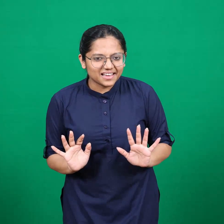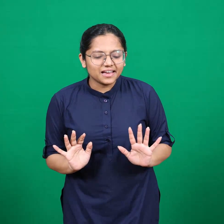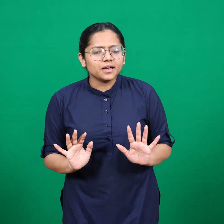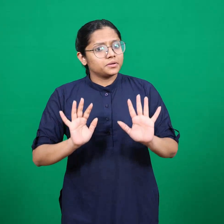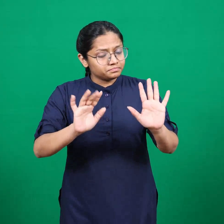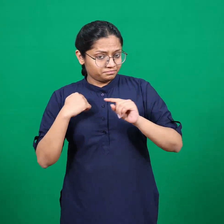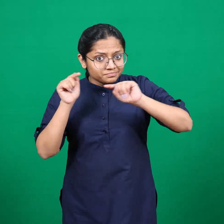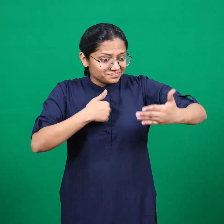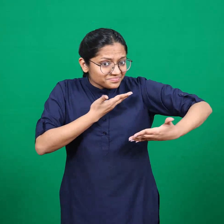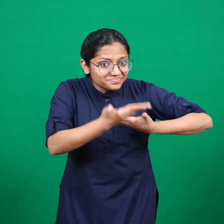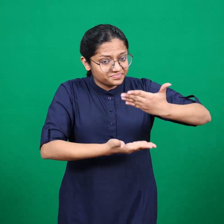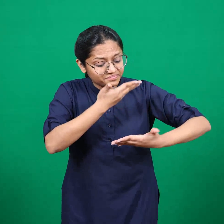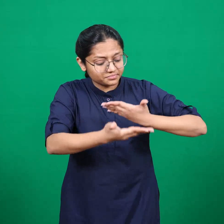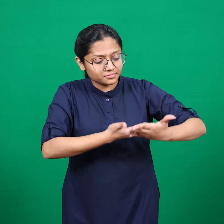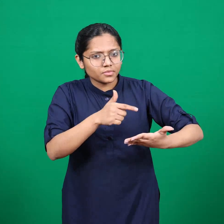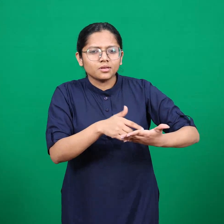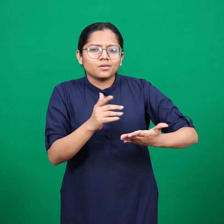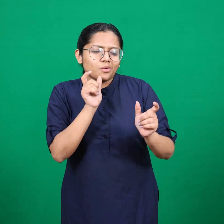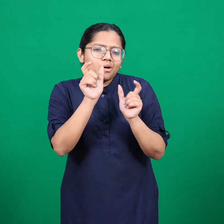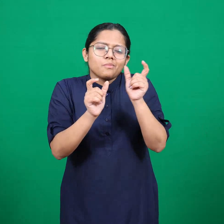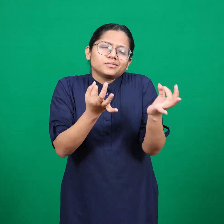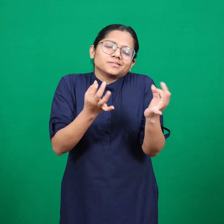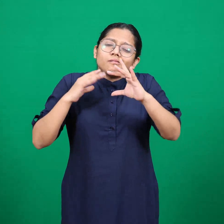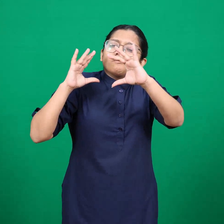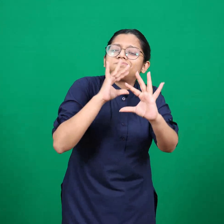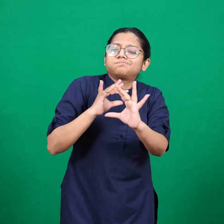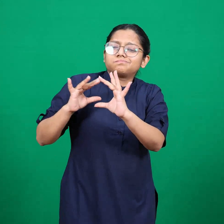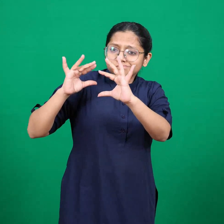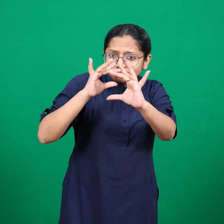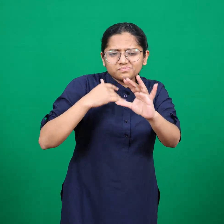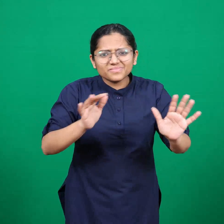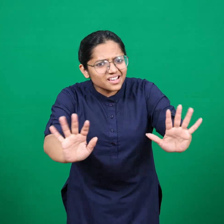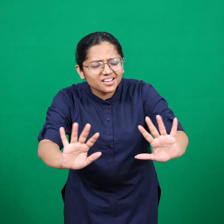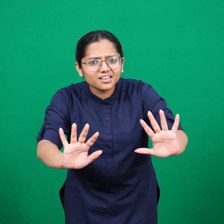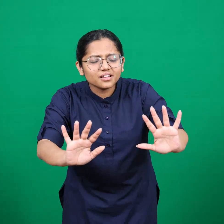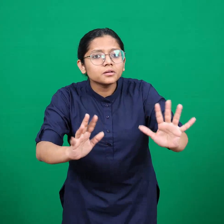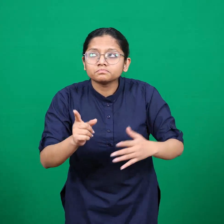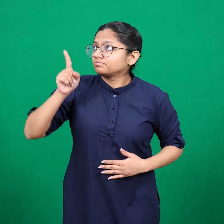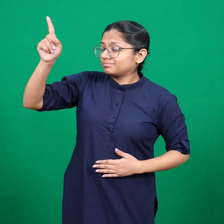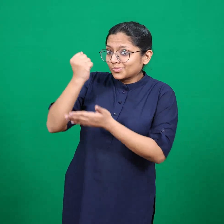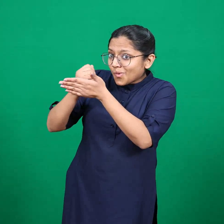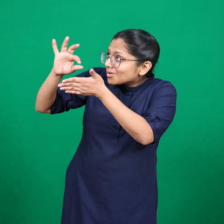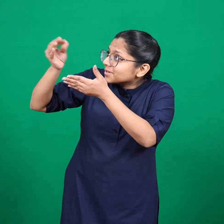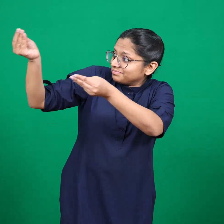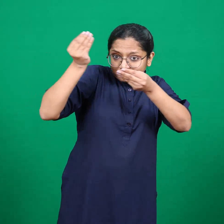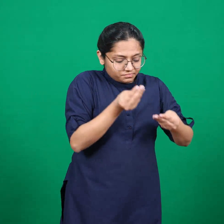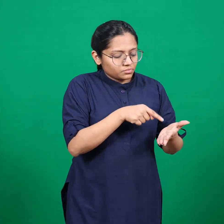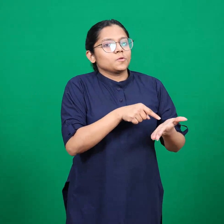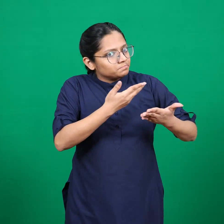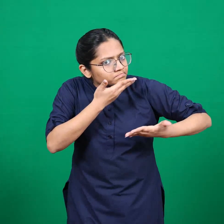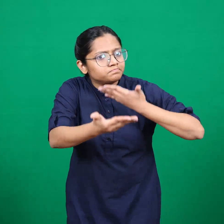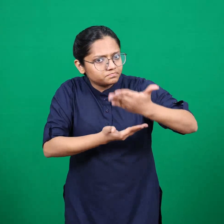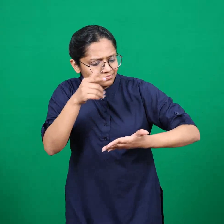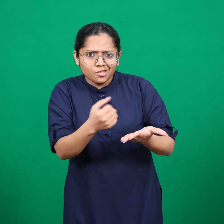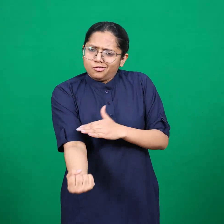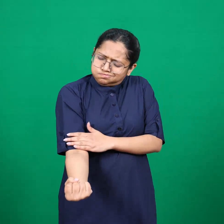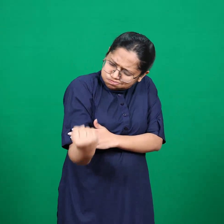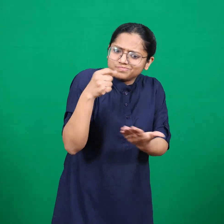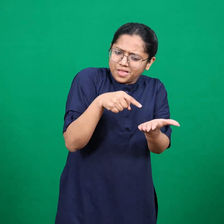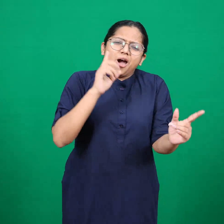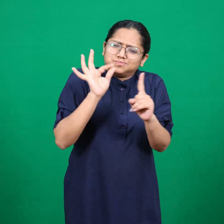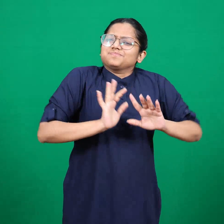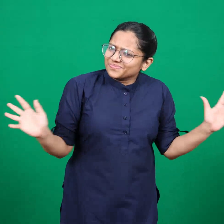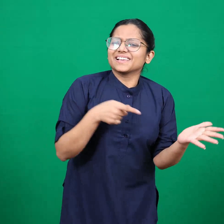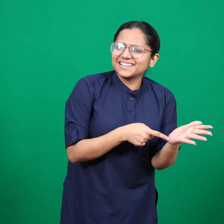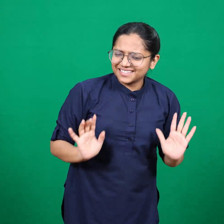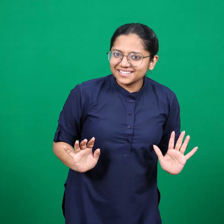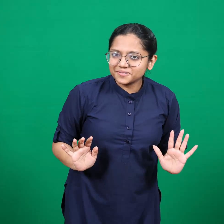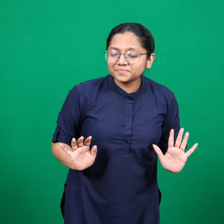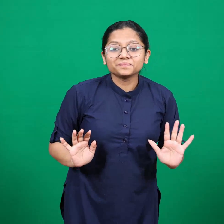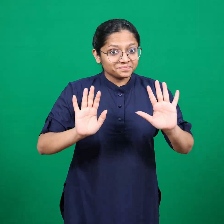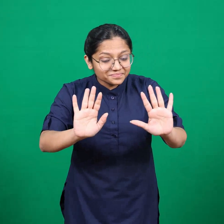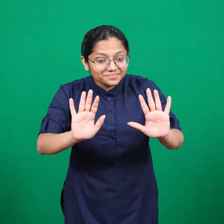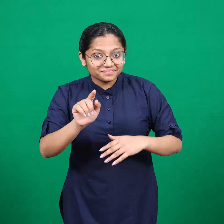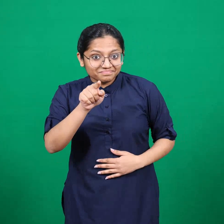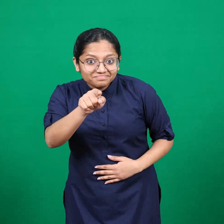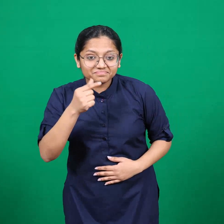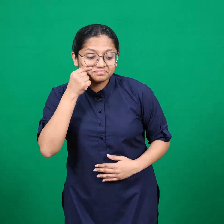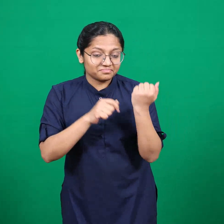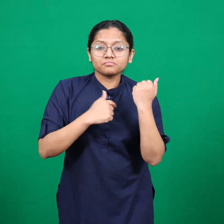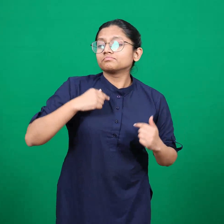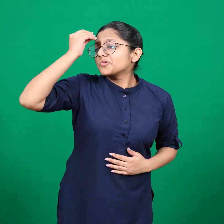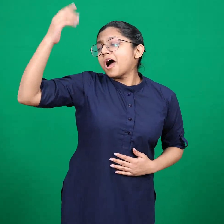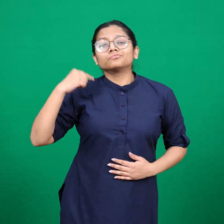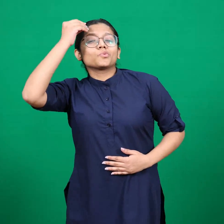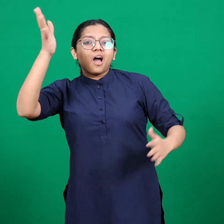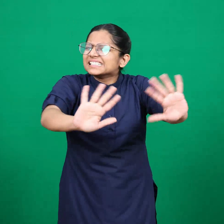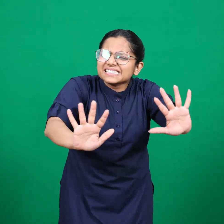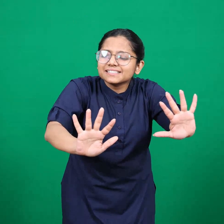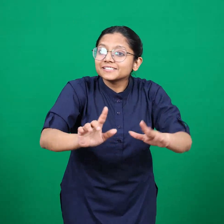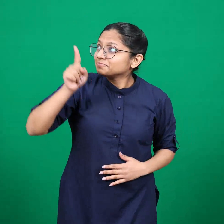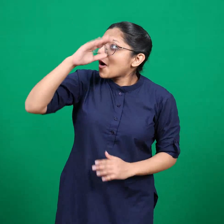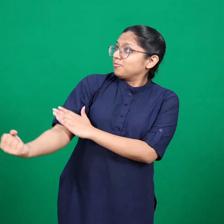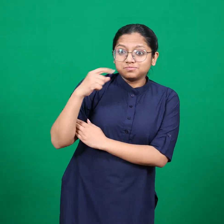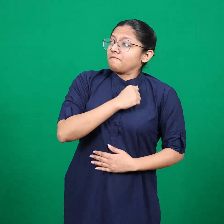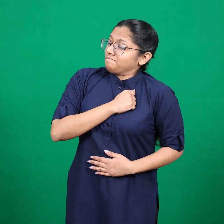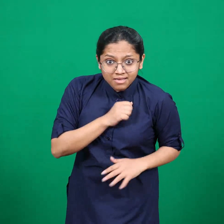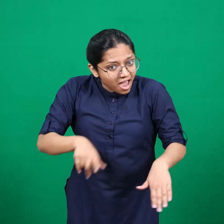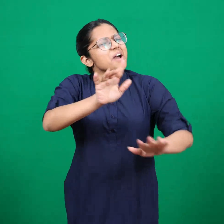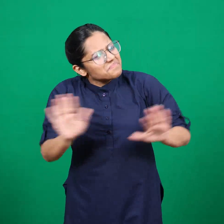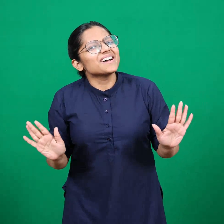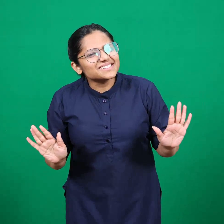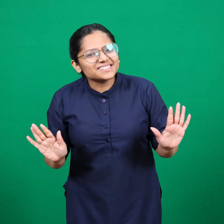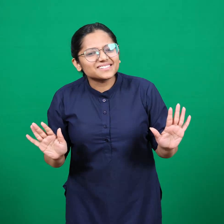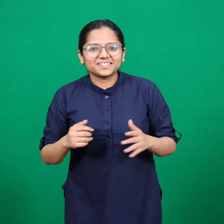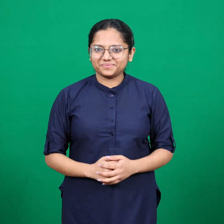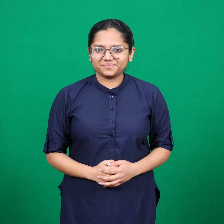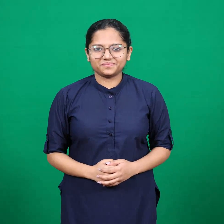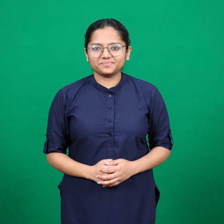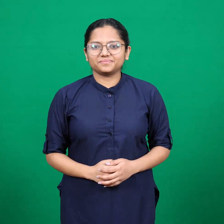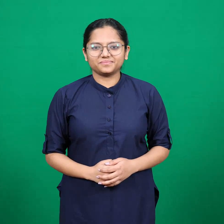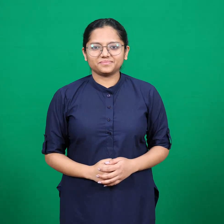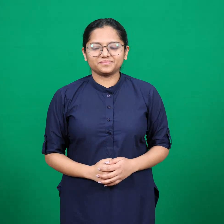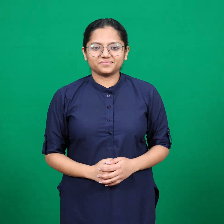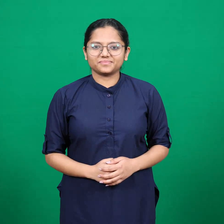My message and my preaching were not with persuasive words of wisdom, but with a demonstration of the Spirit's power, so that your faith would not rest on men's wisdom, but on God's power.